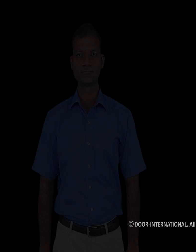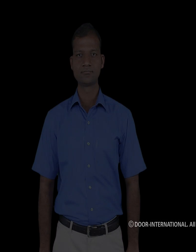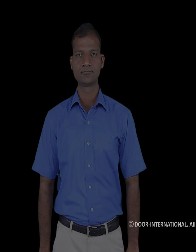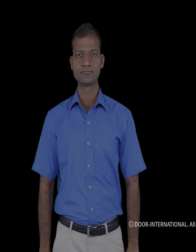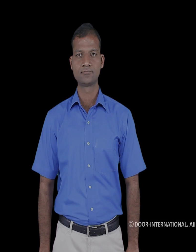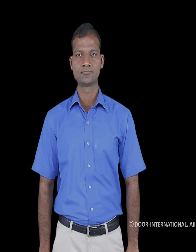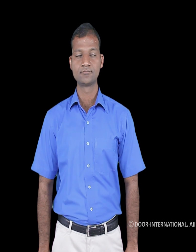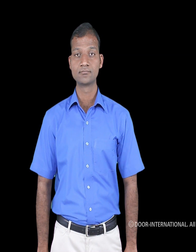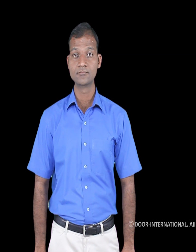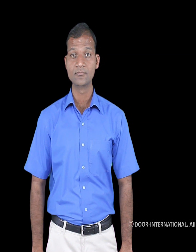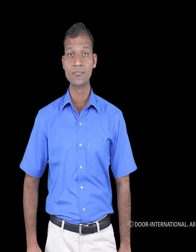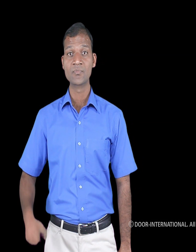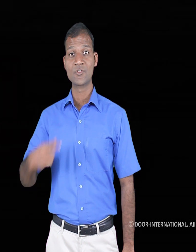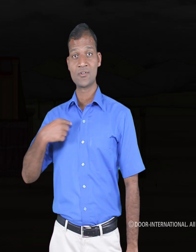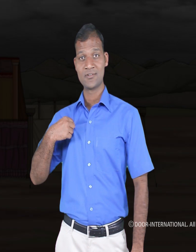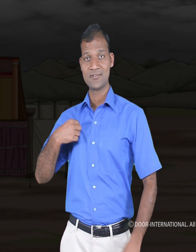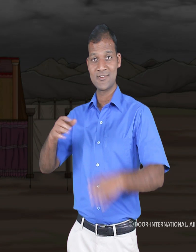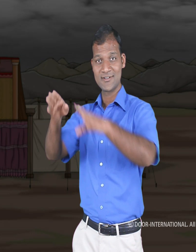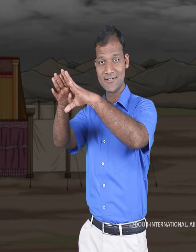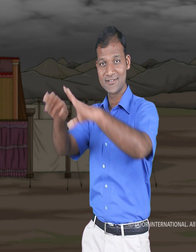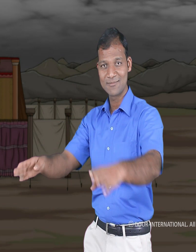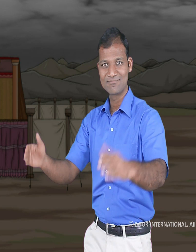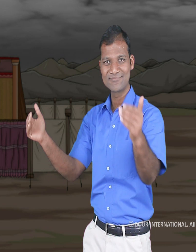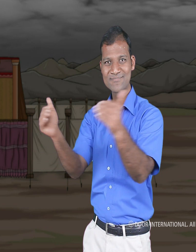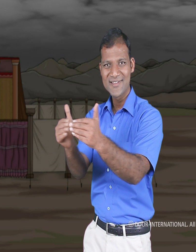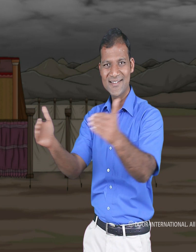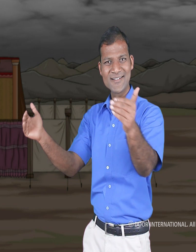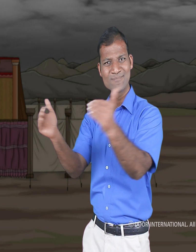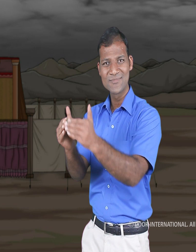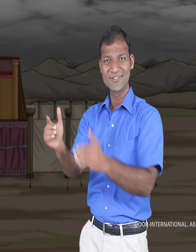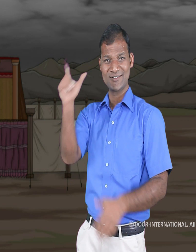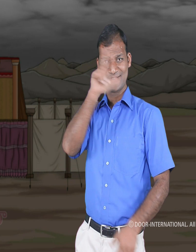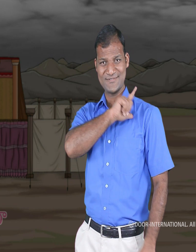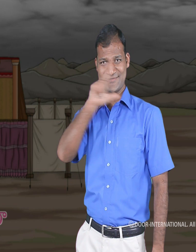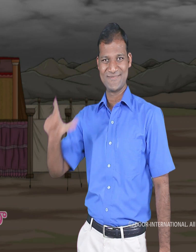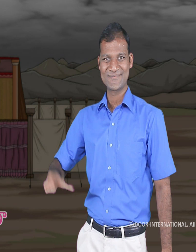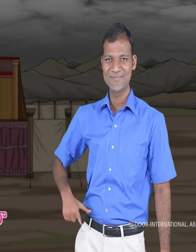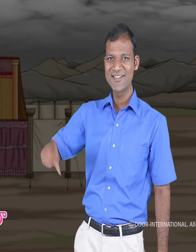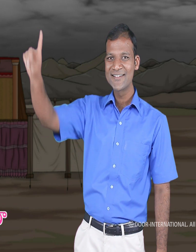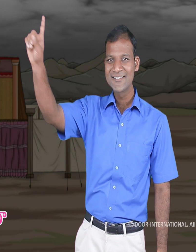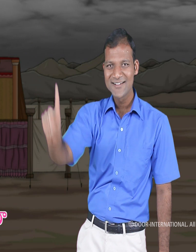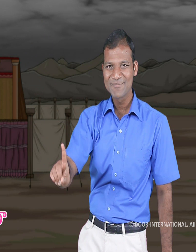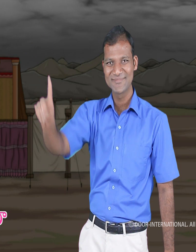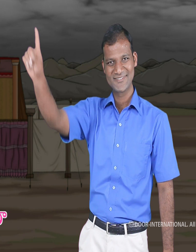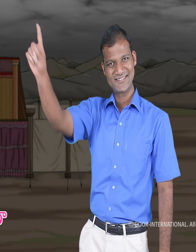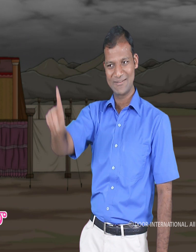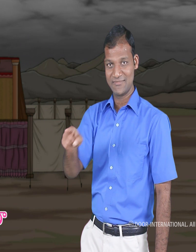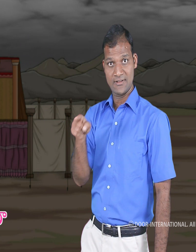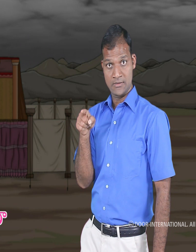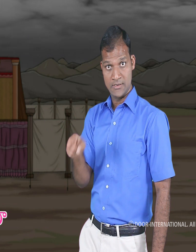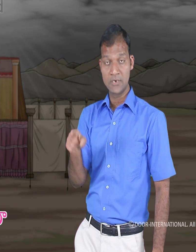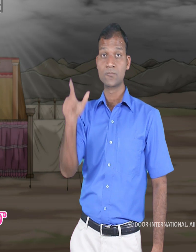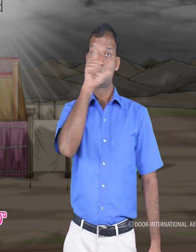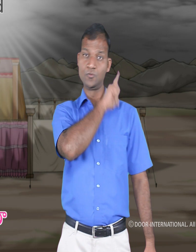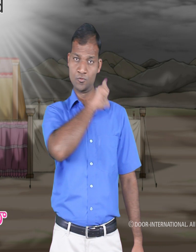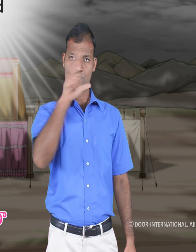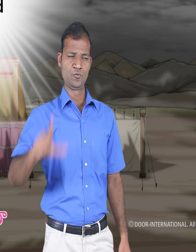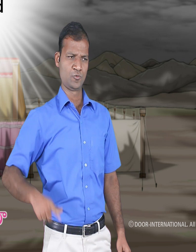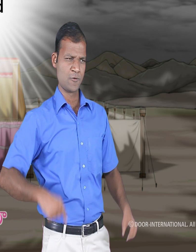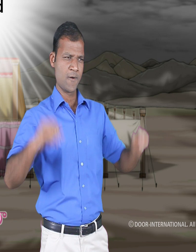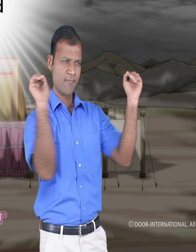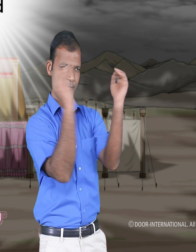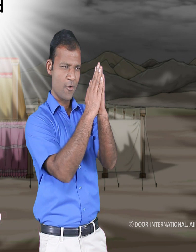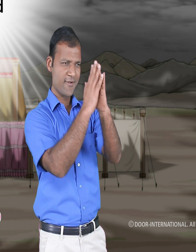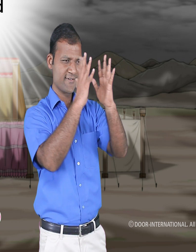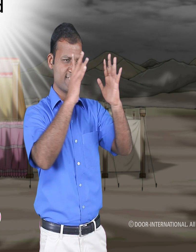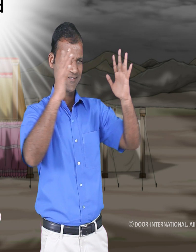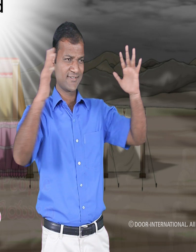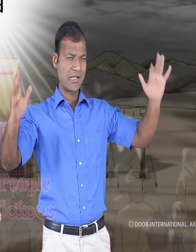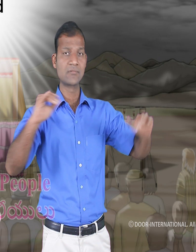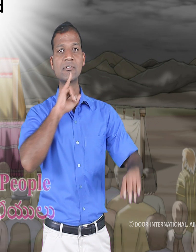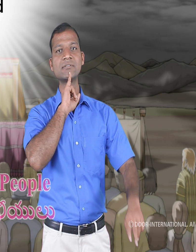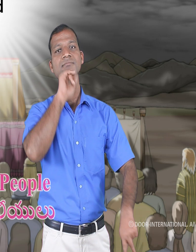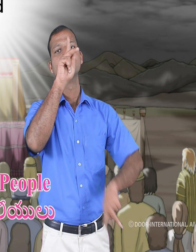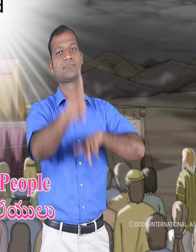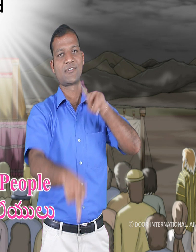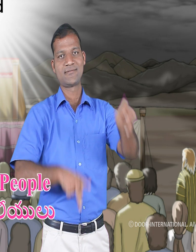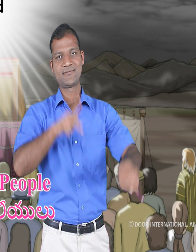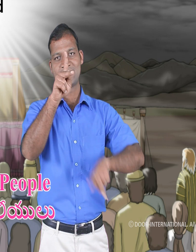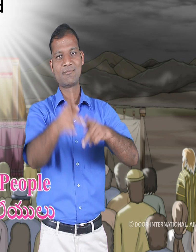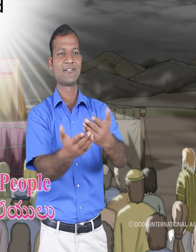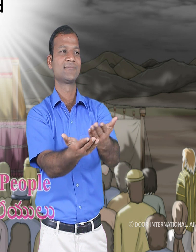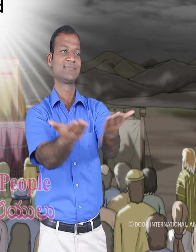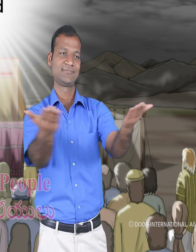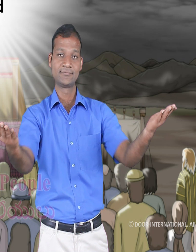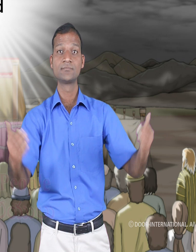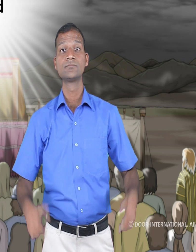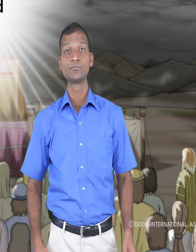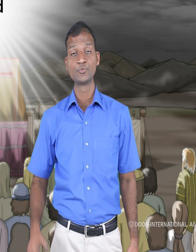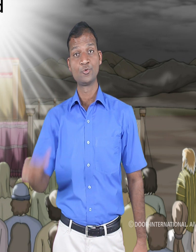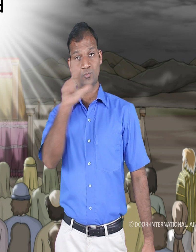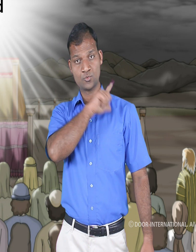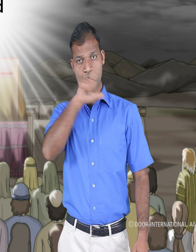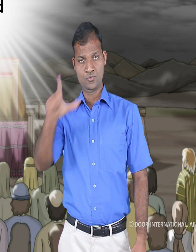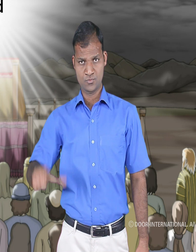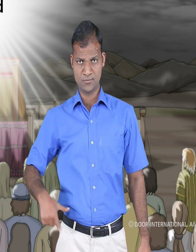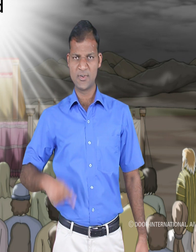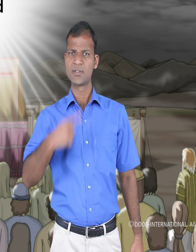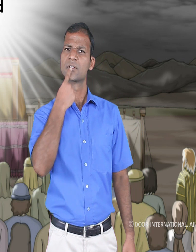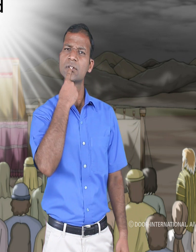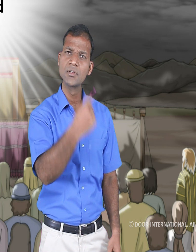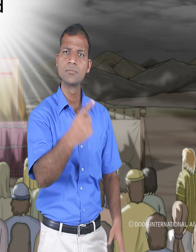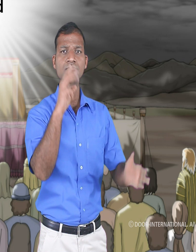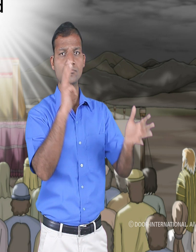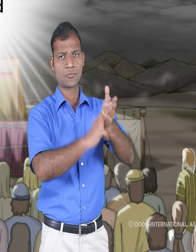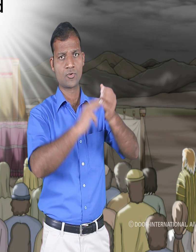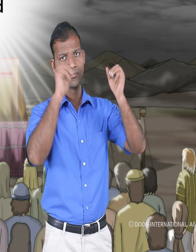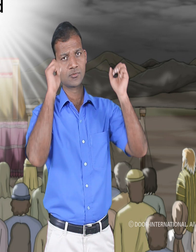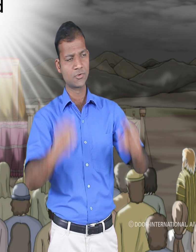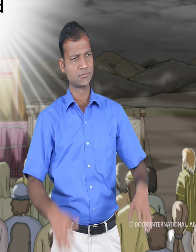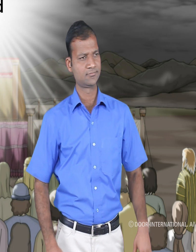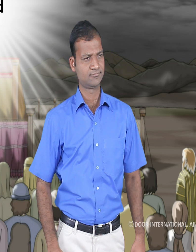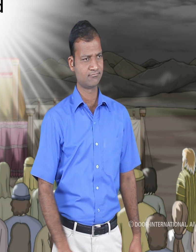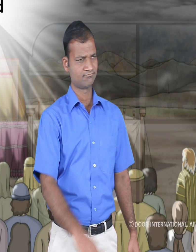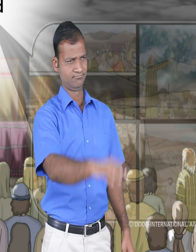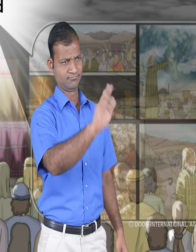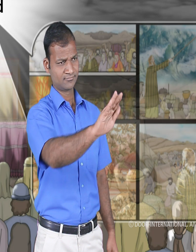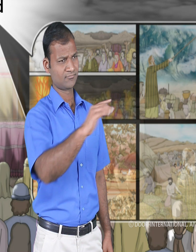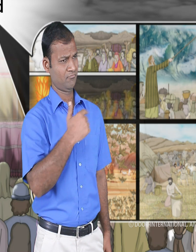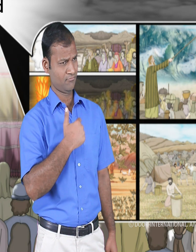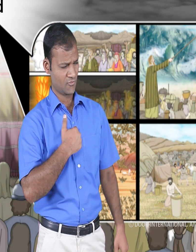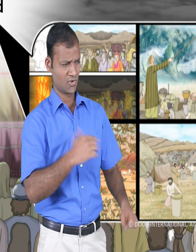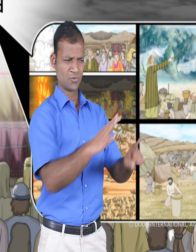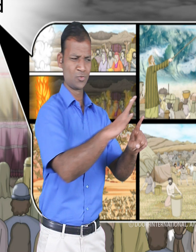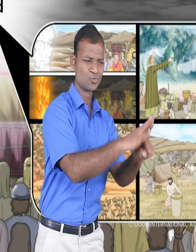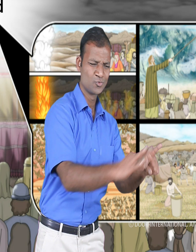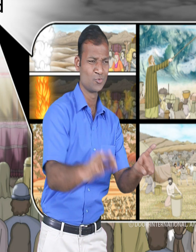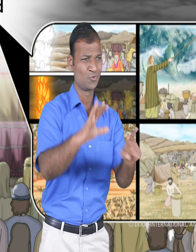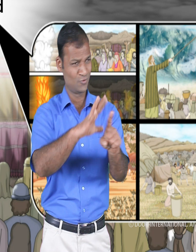Then the glory of the LORD appeared to all the Israelites at the Tent of Meeting. And the LORD said to Moses, “How long will this people treat Me with contempt?